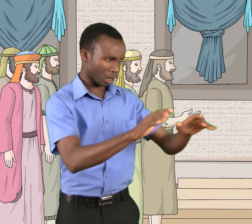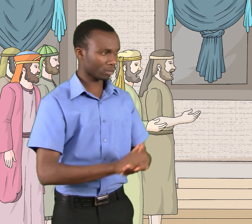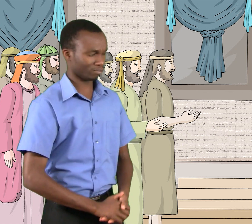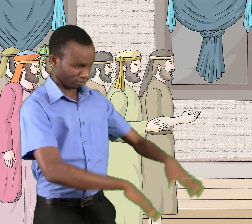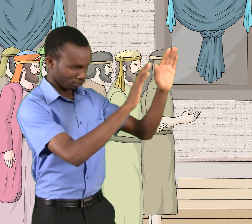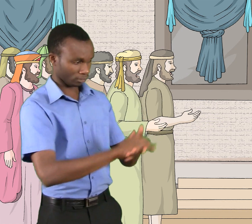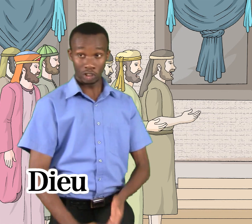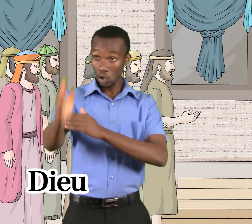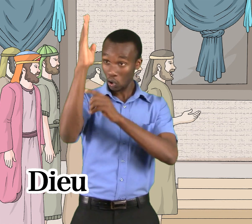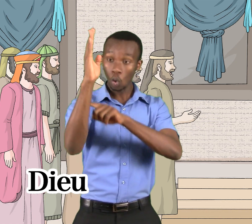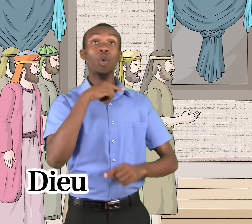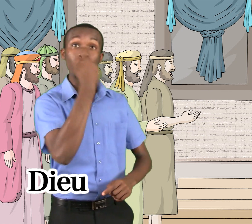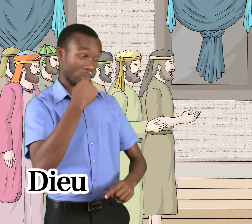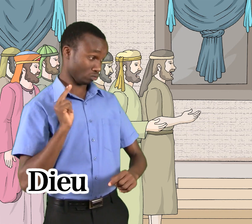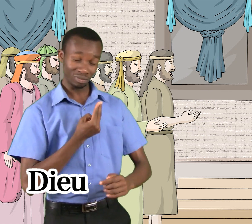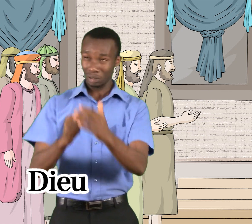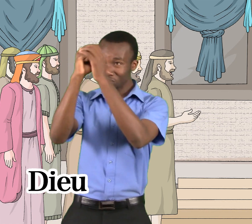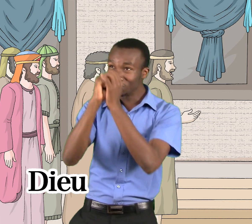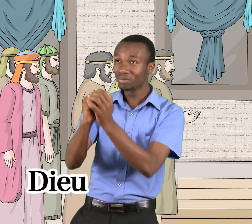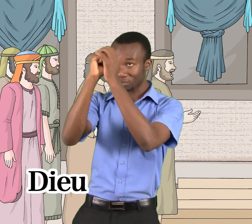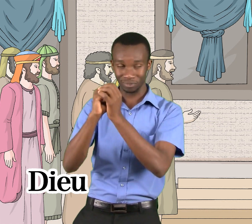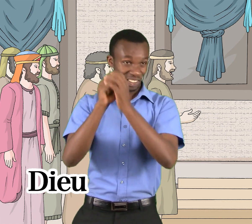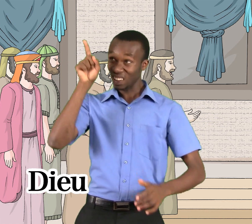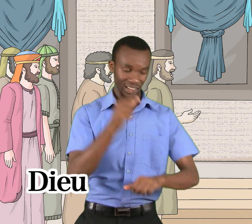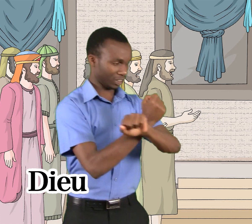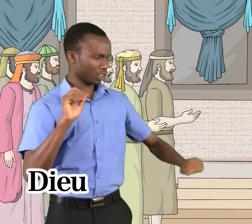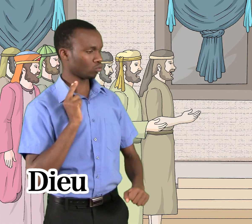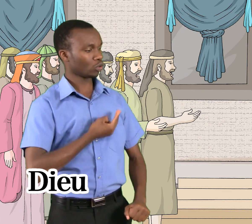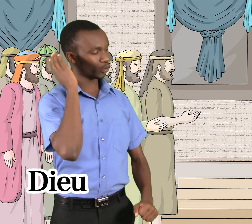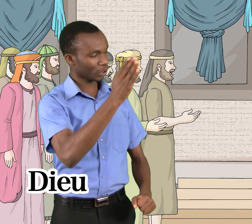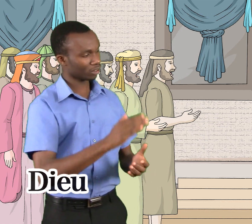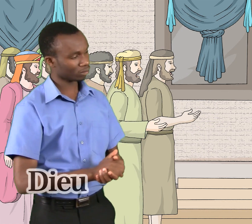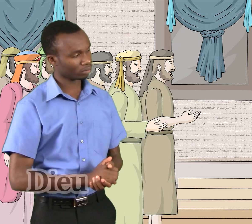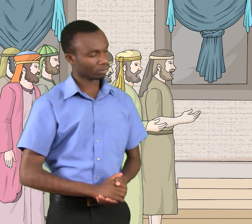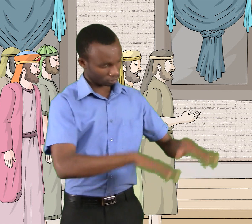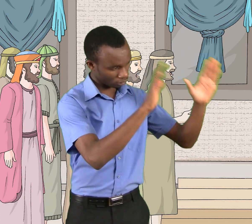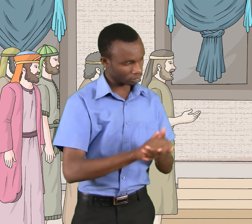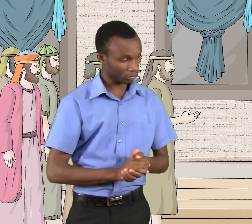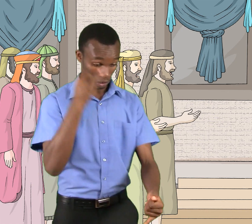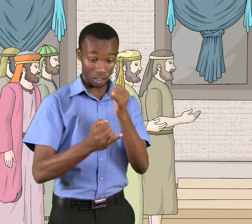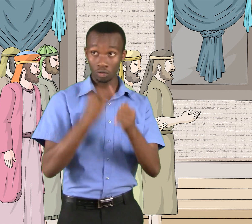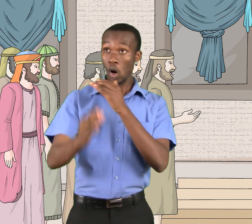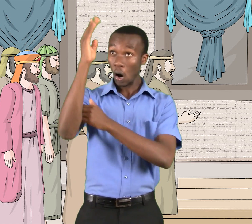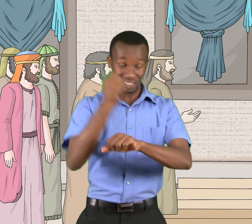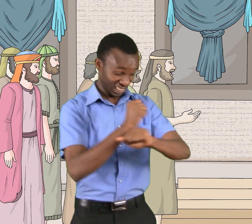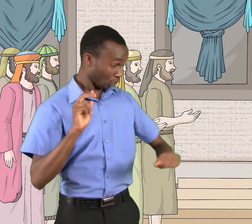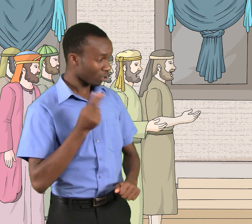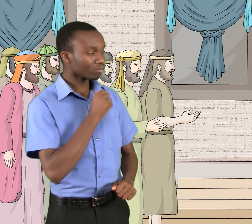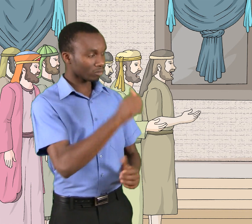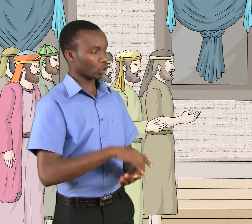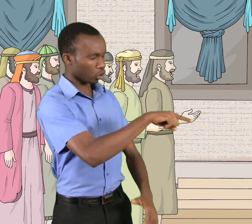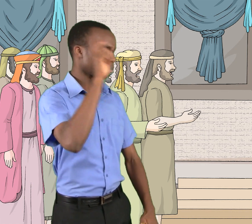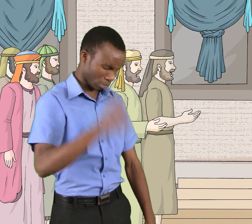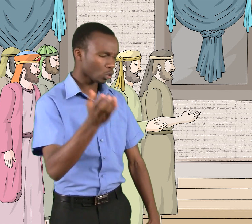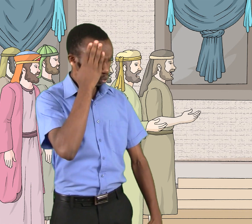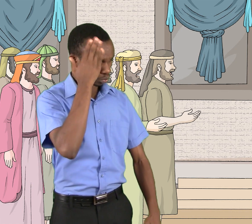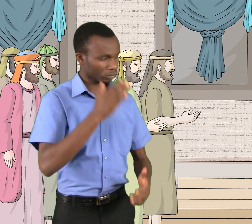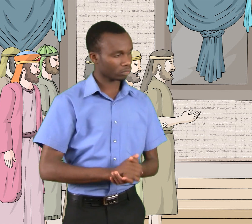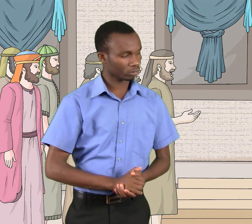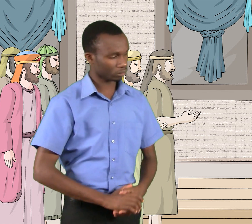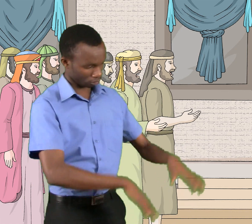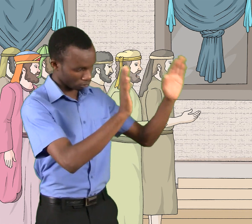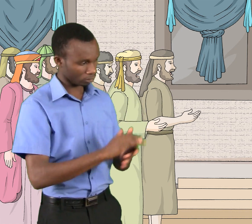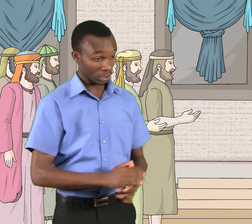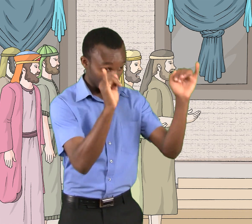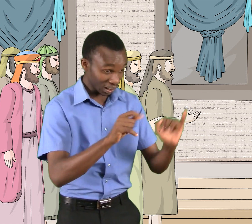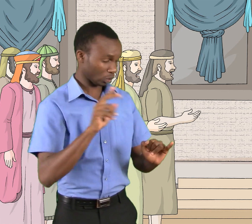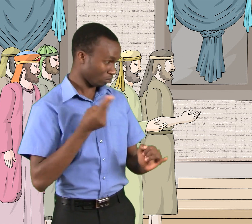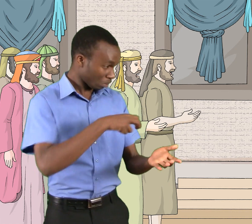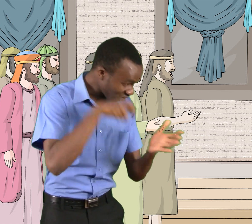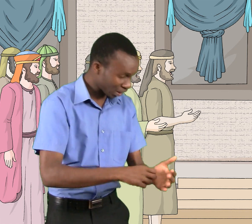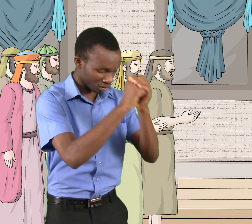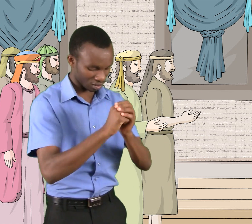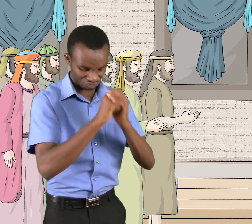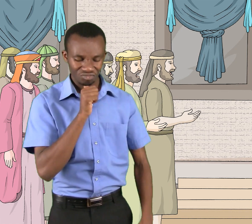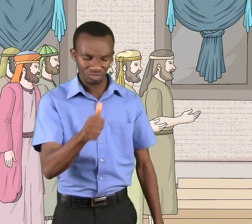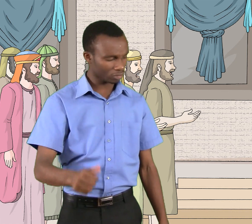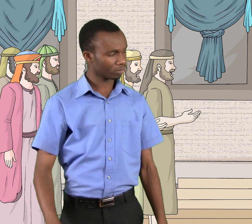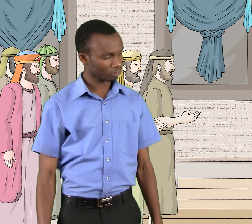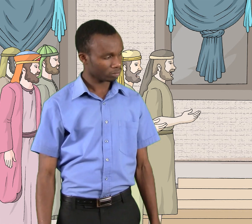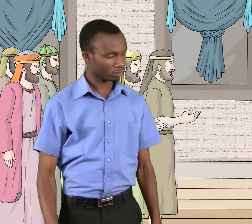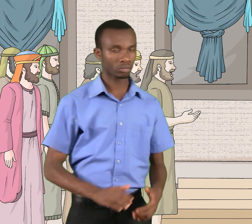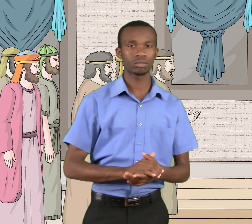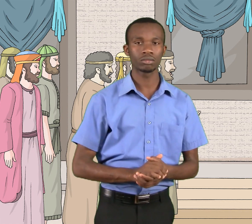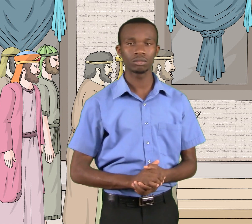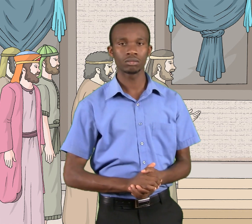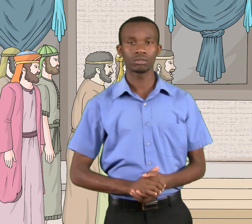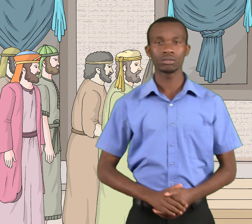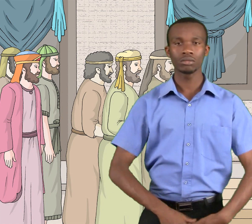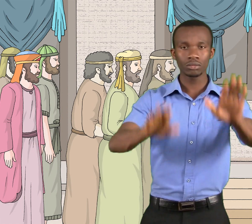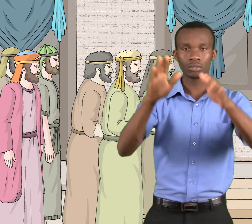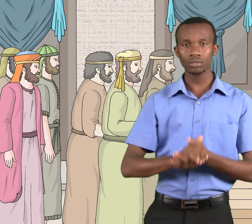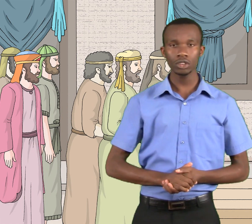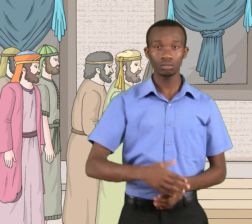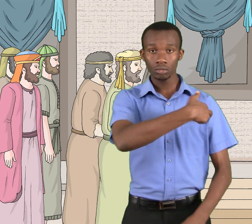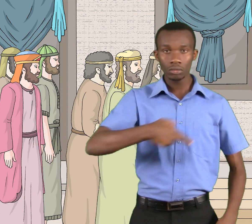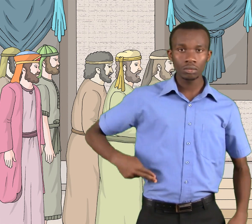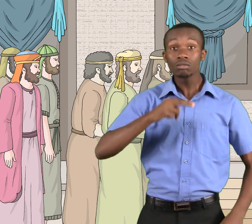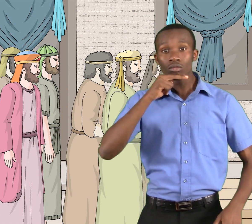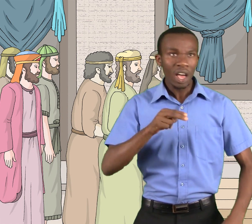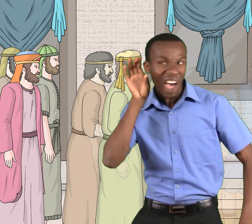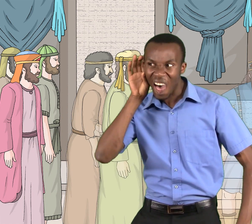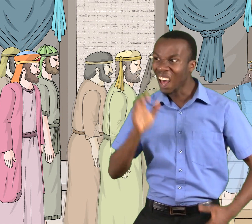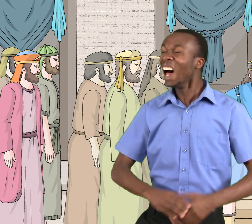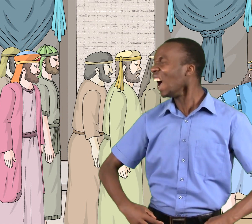If the God whom we serve exists, then He is able to deliver us from the blazing fiery furnace and from your hand, O king. But even if He does not, let it be known to you, O king, that we will not serve your gods or worship the golden statue you have set up.”